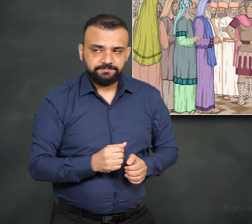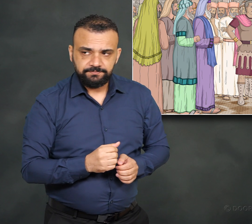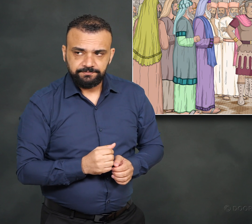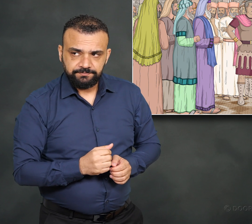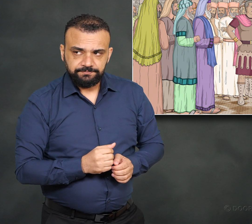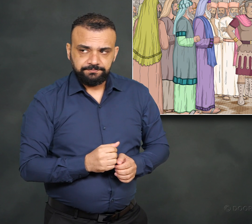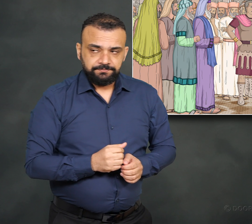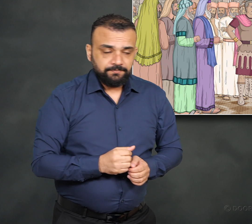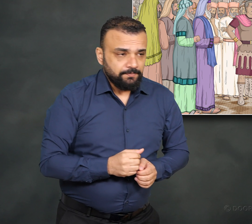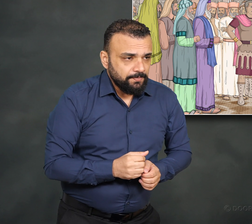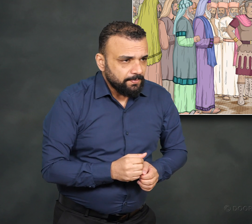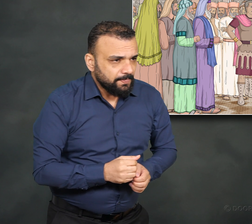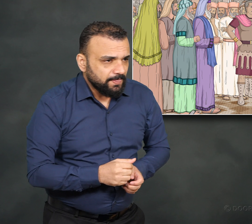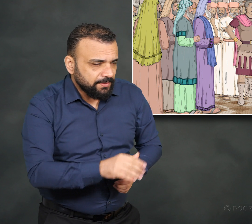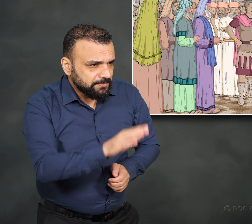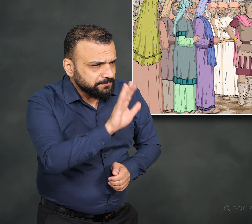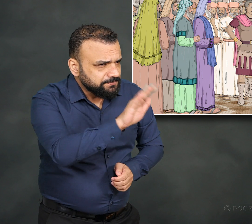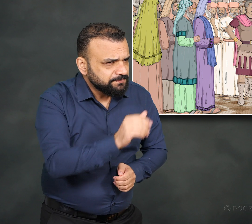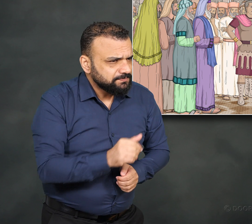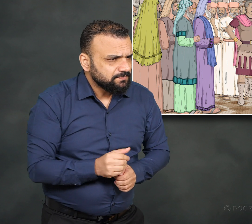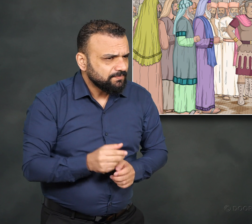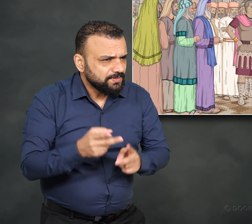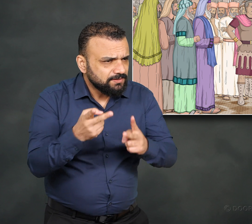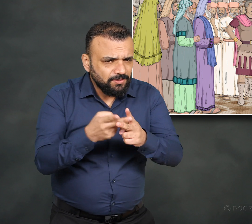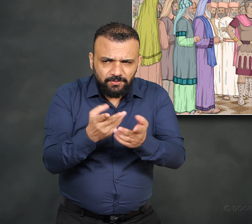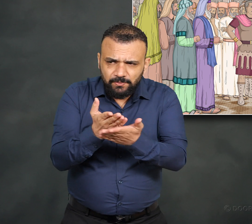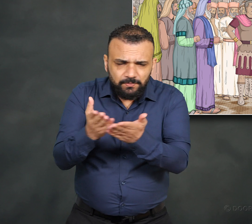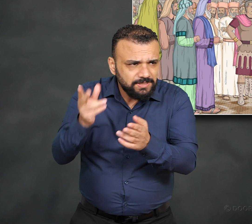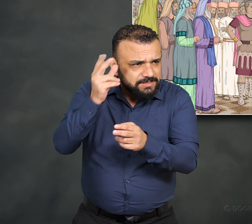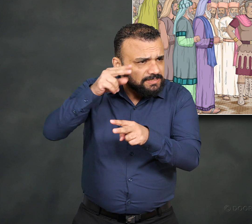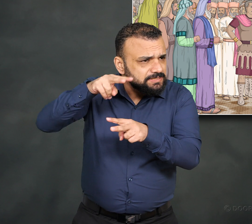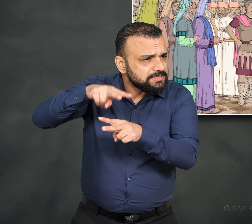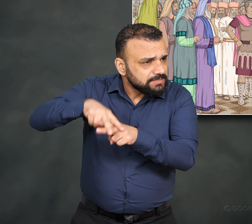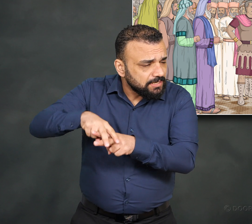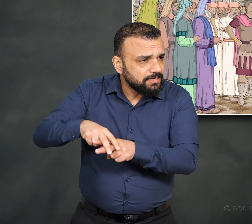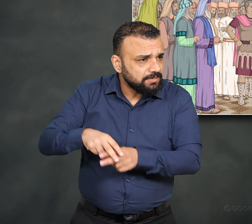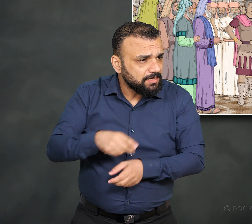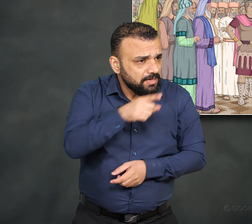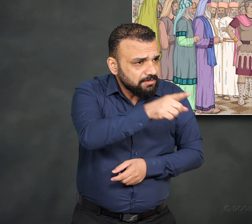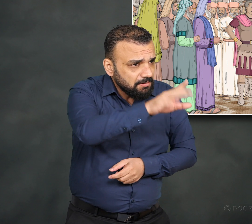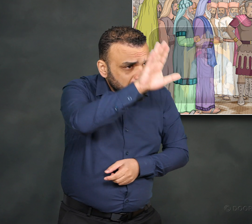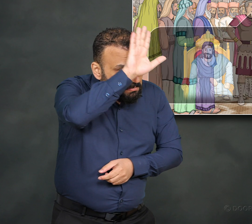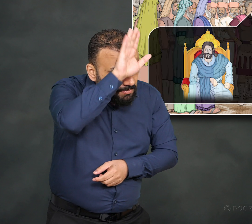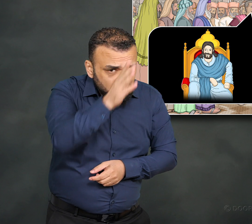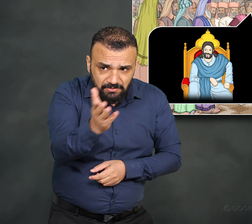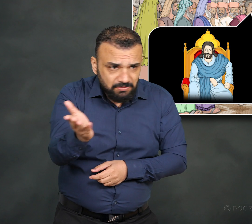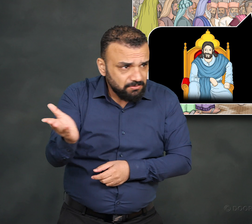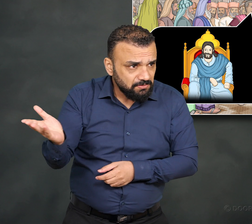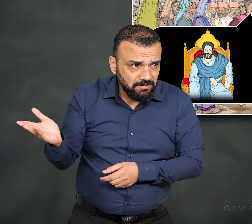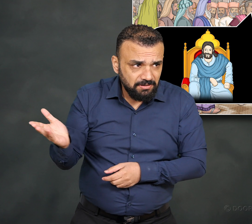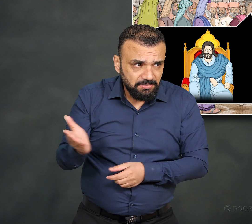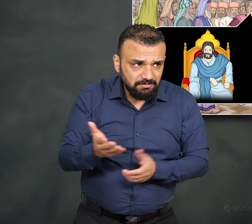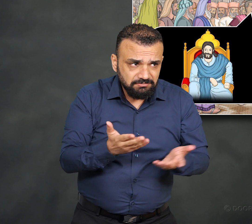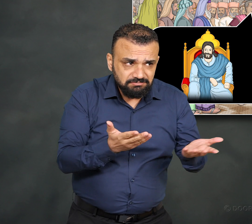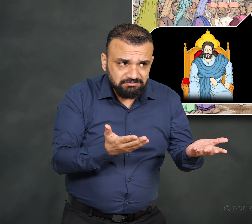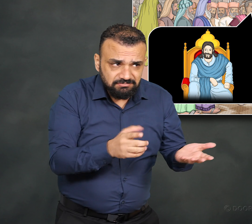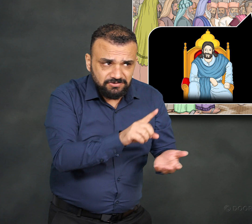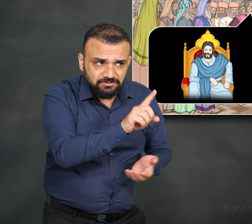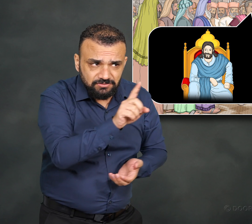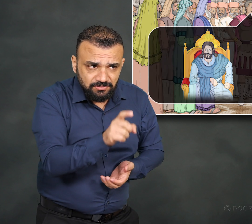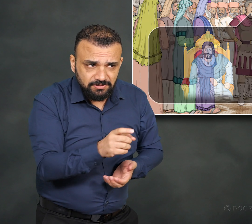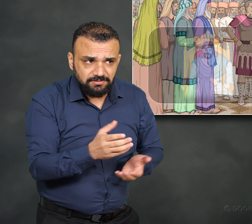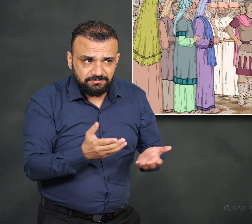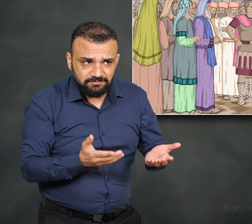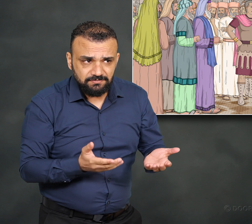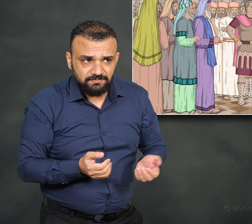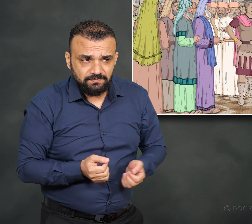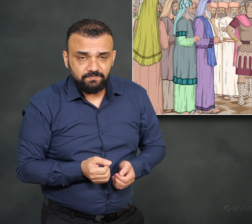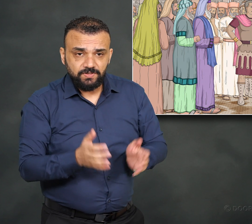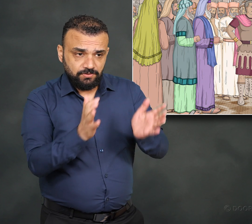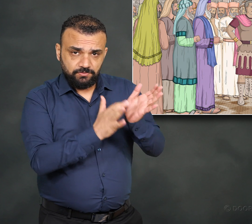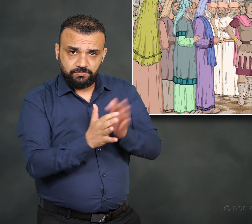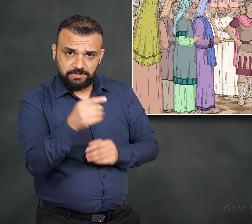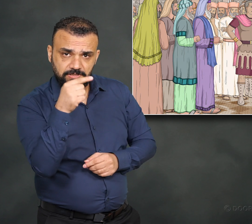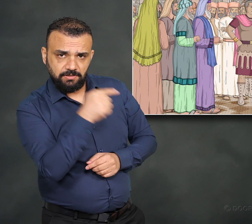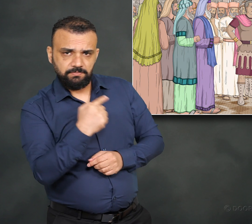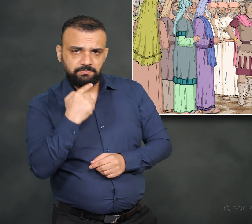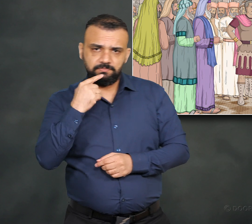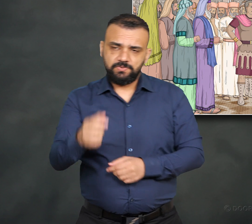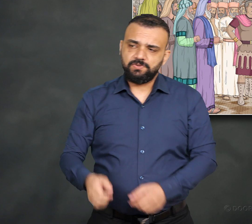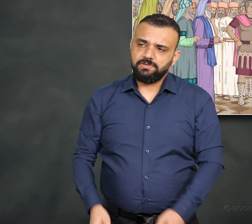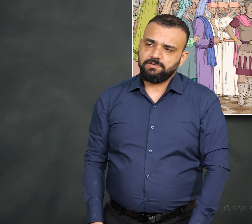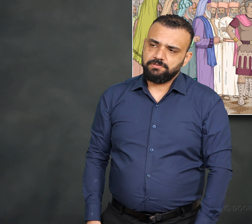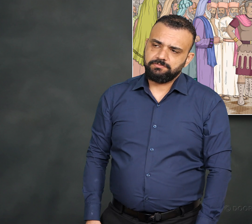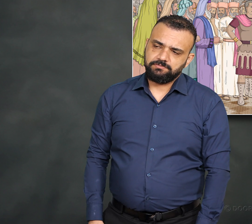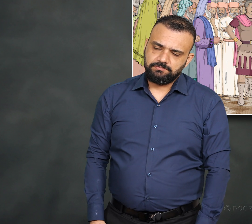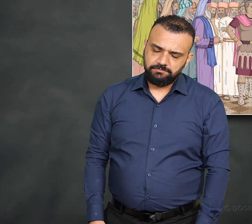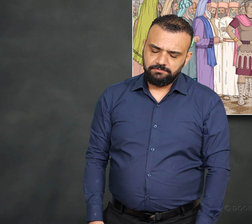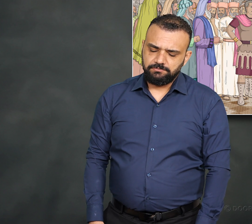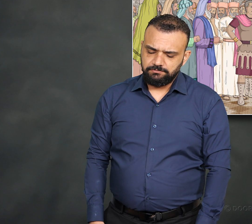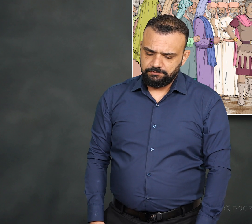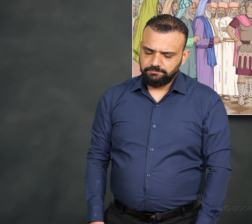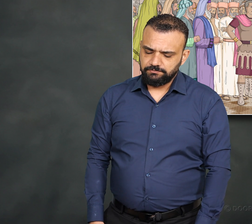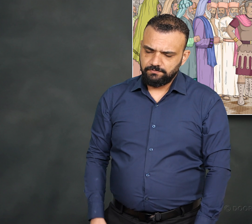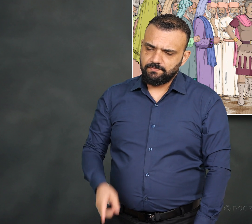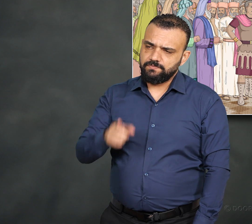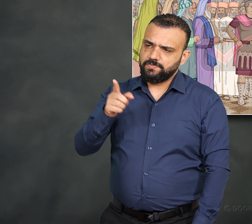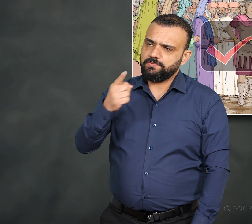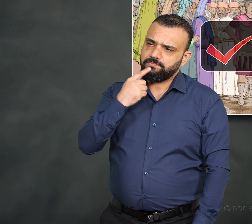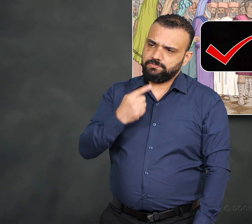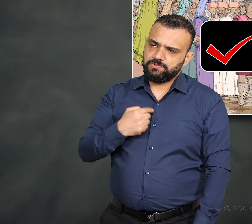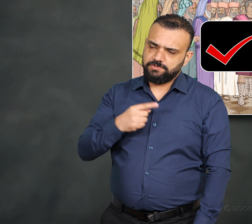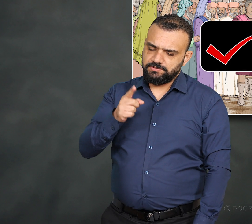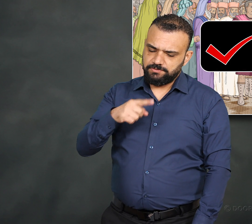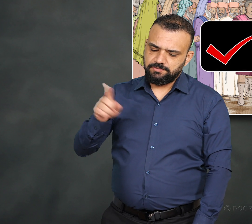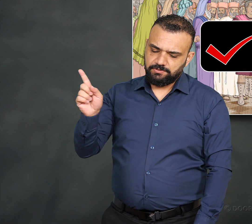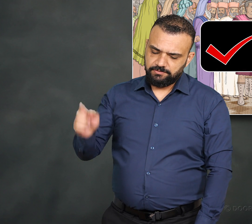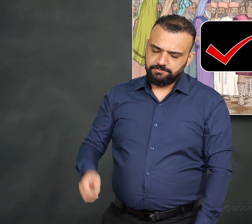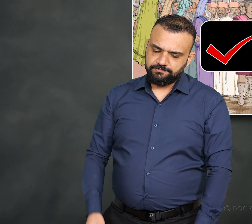So Pilate asked Him, “Are You the King of the Jews?”